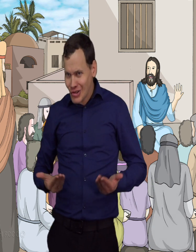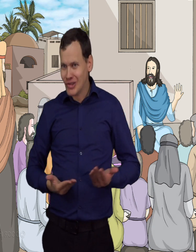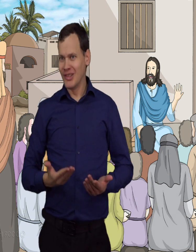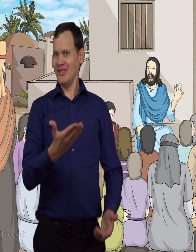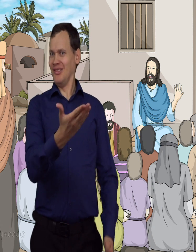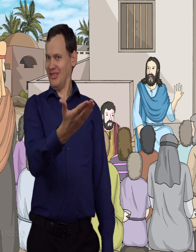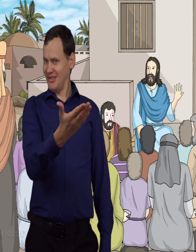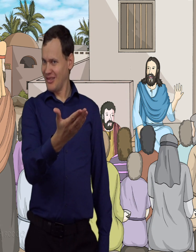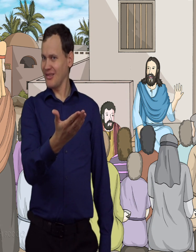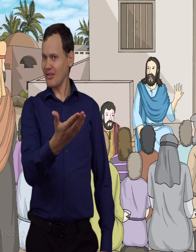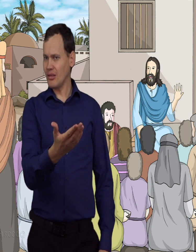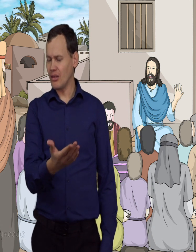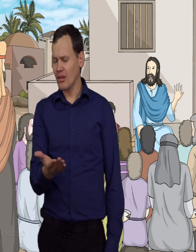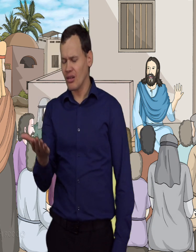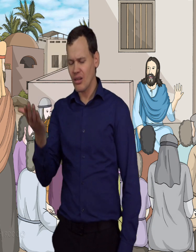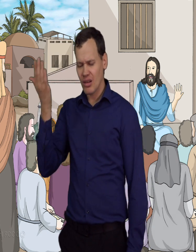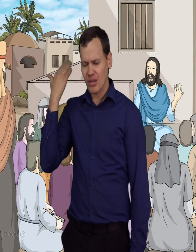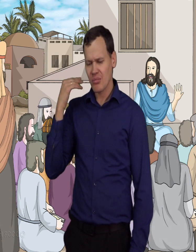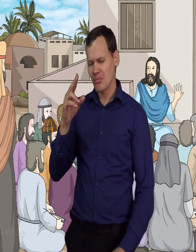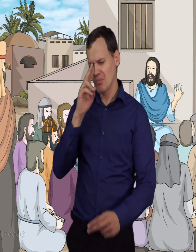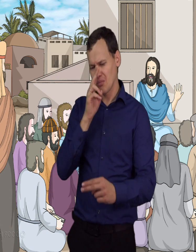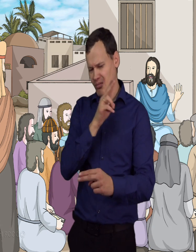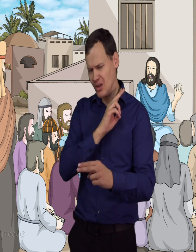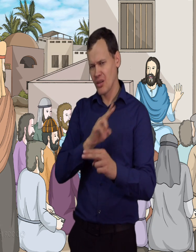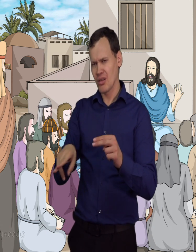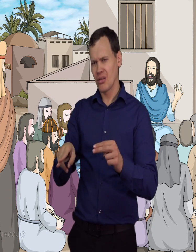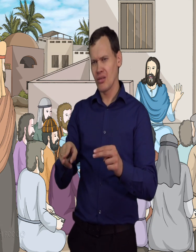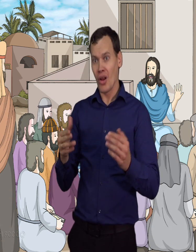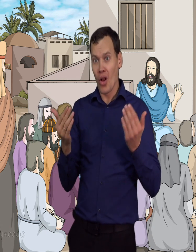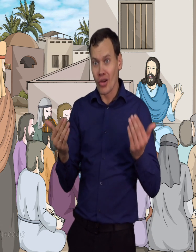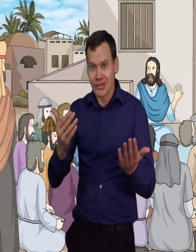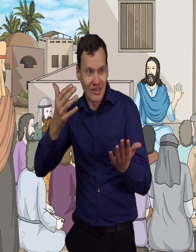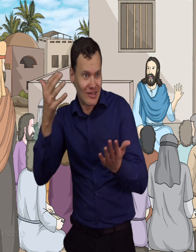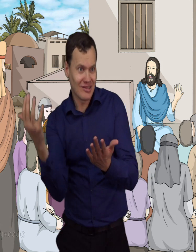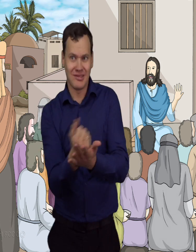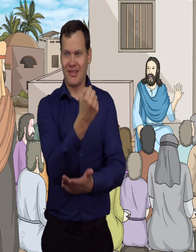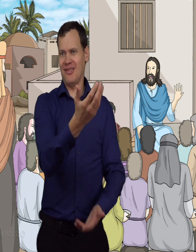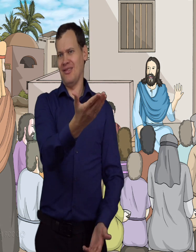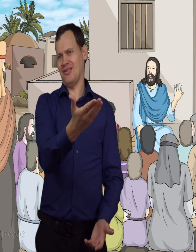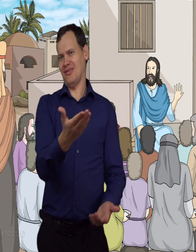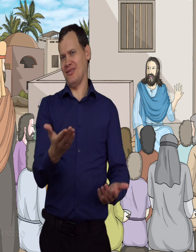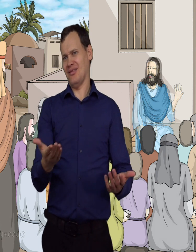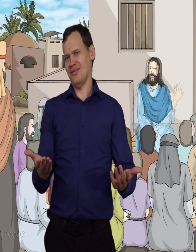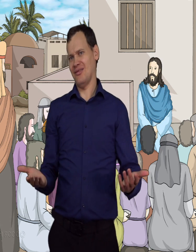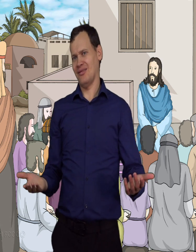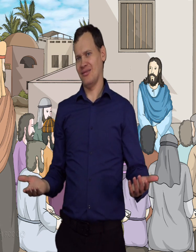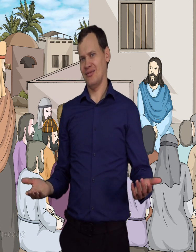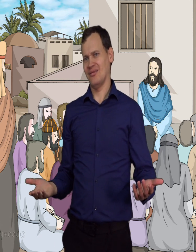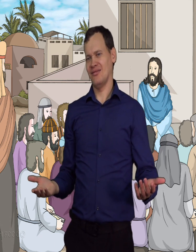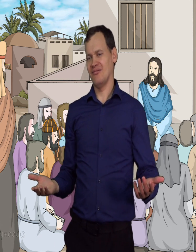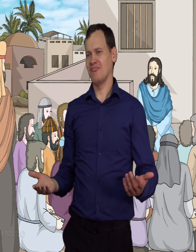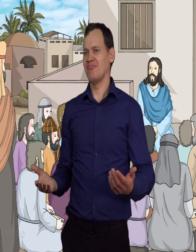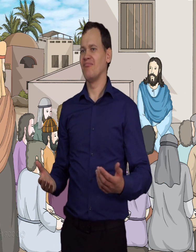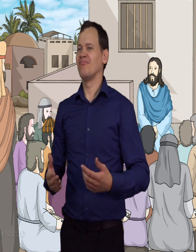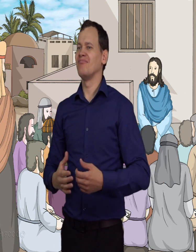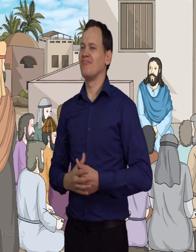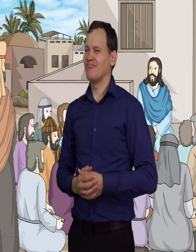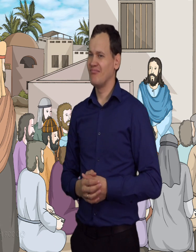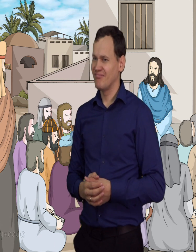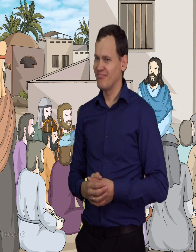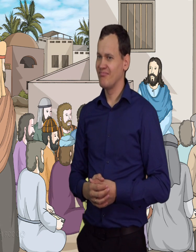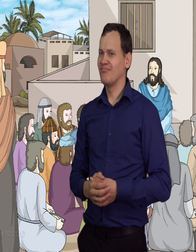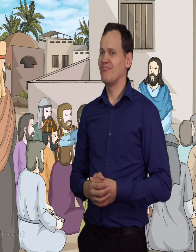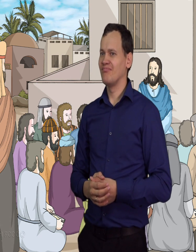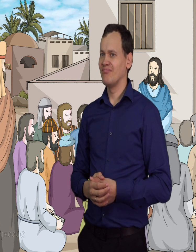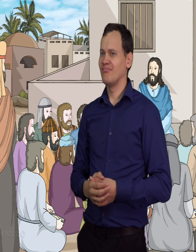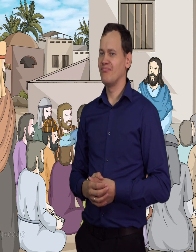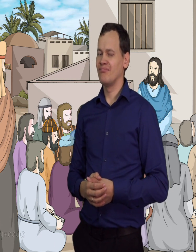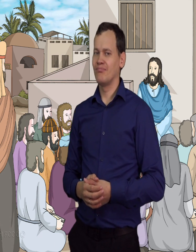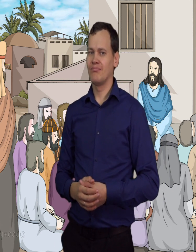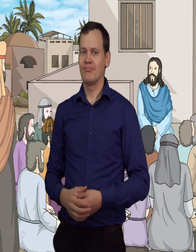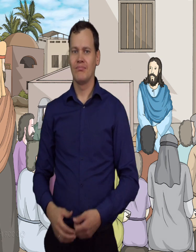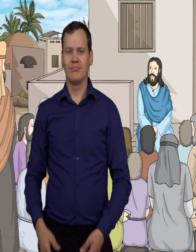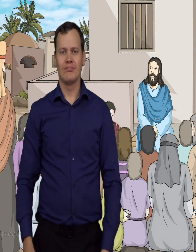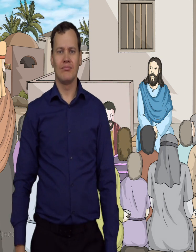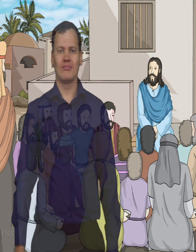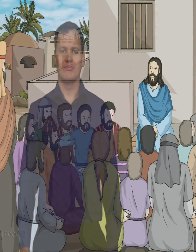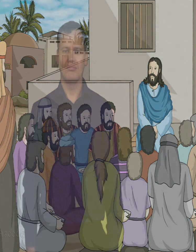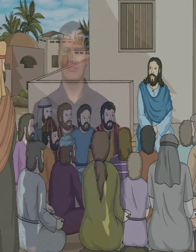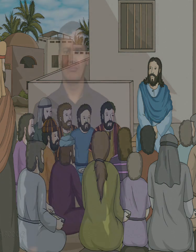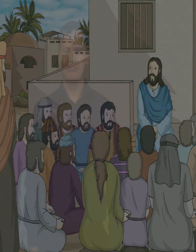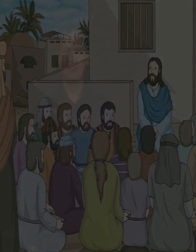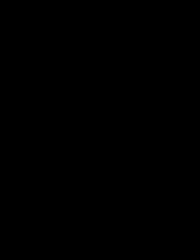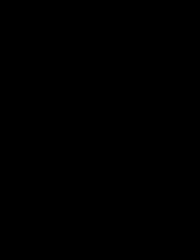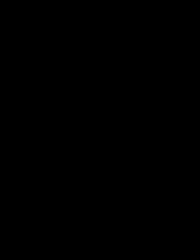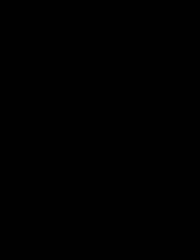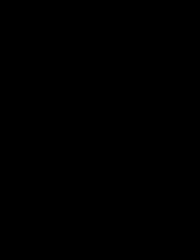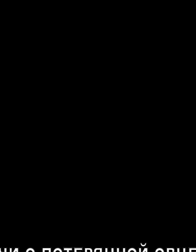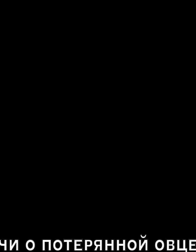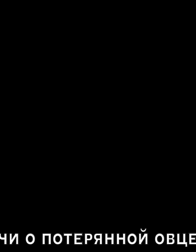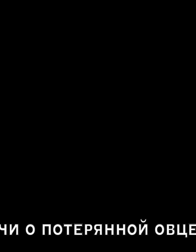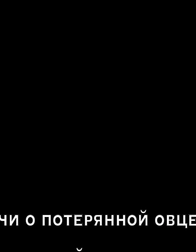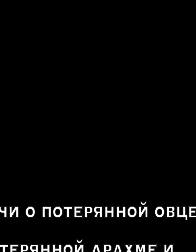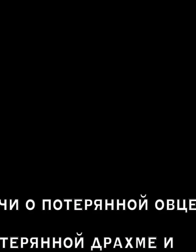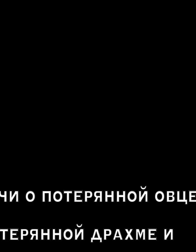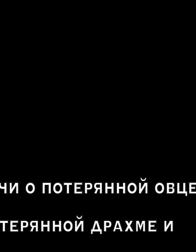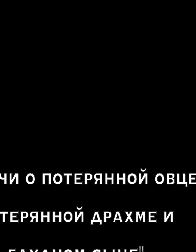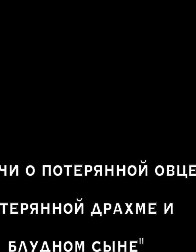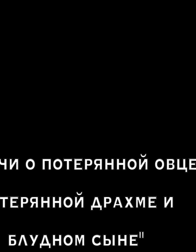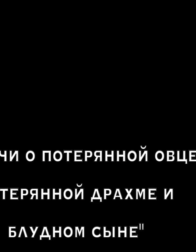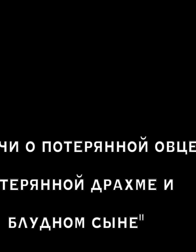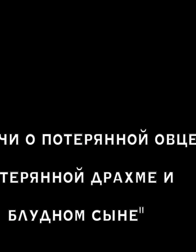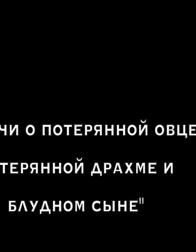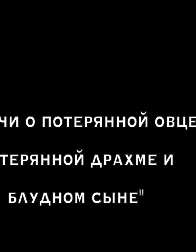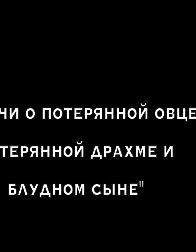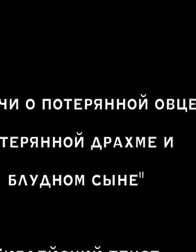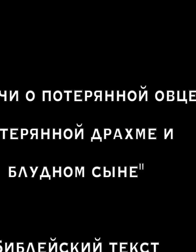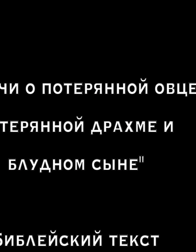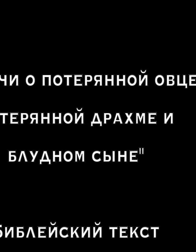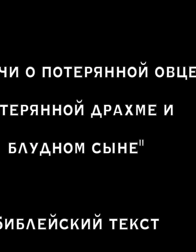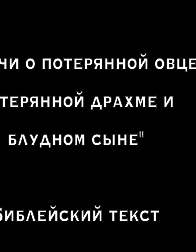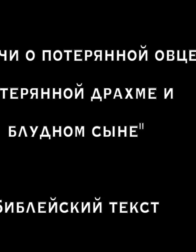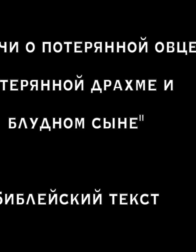he was lost and is found.’”